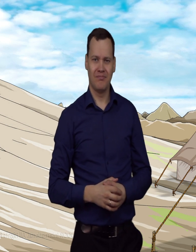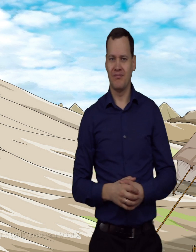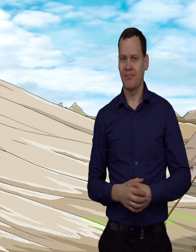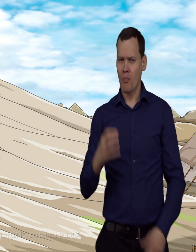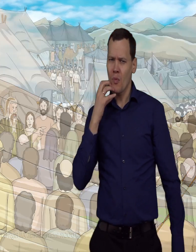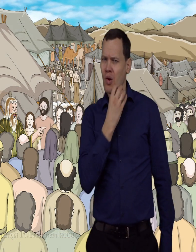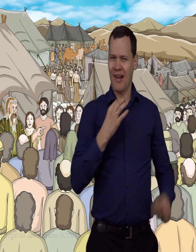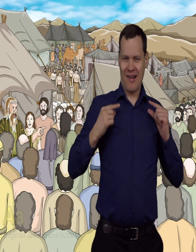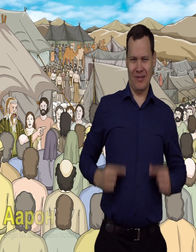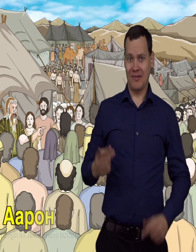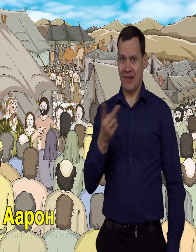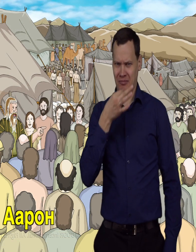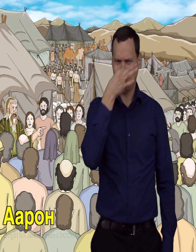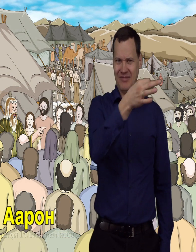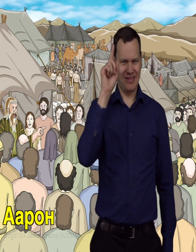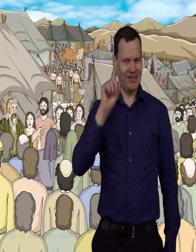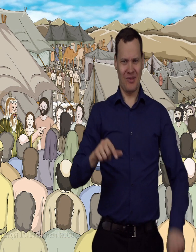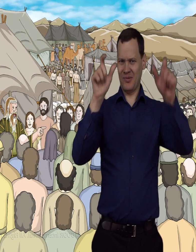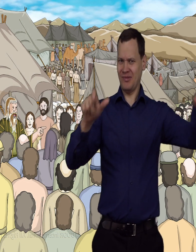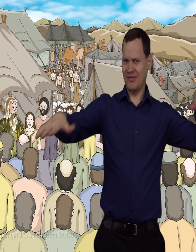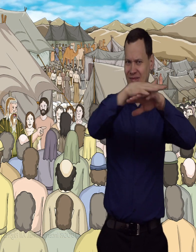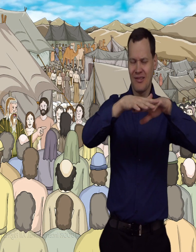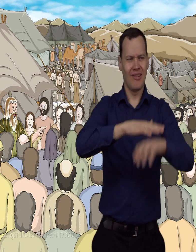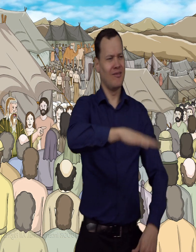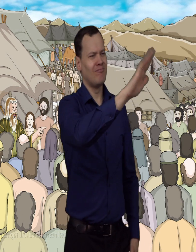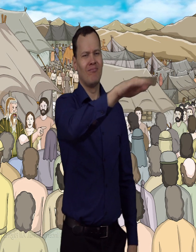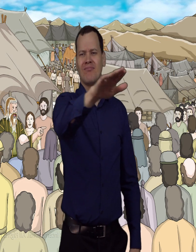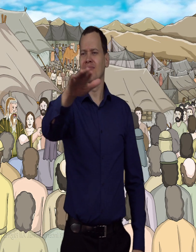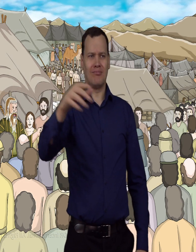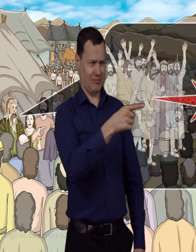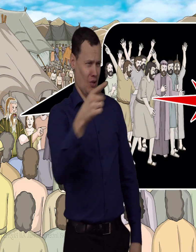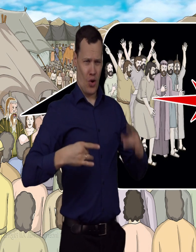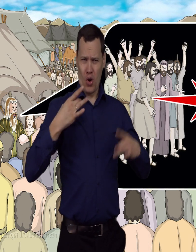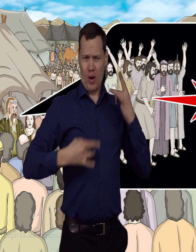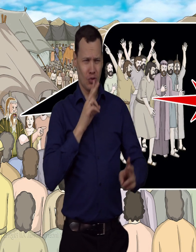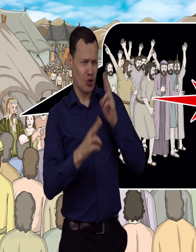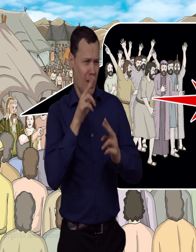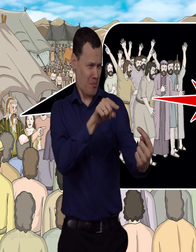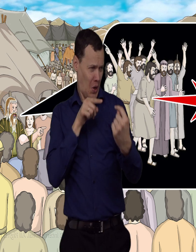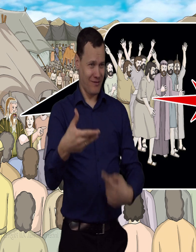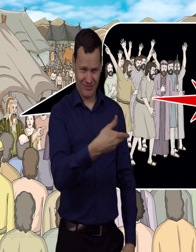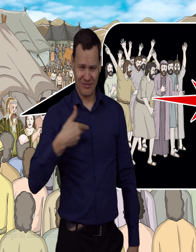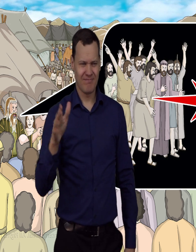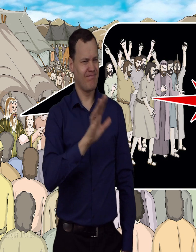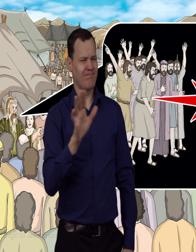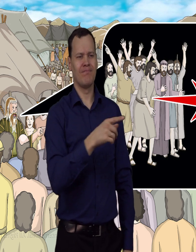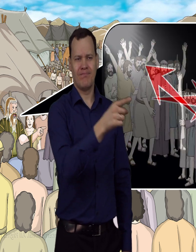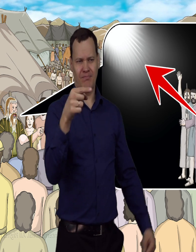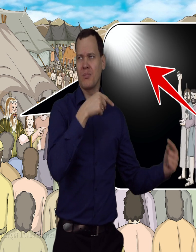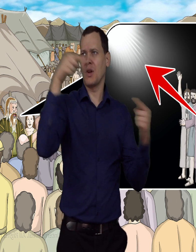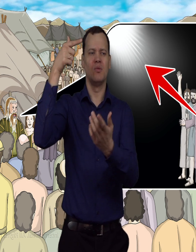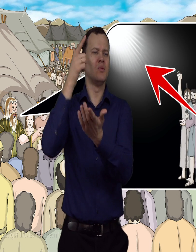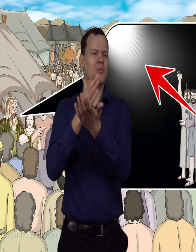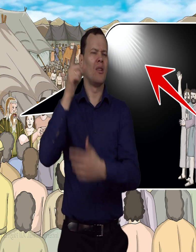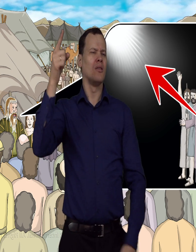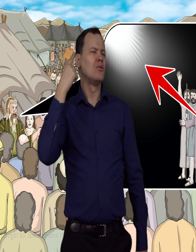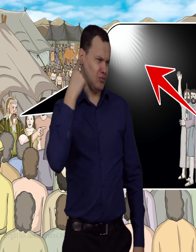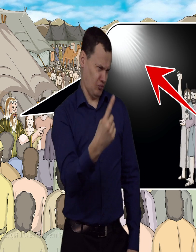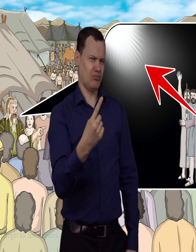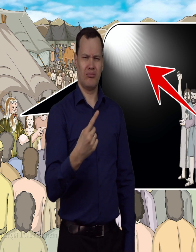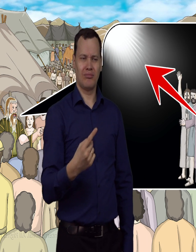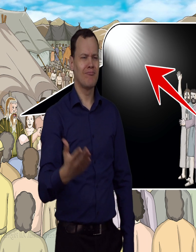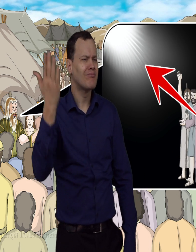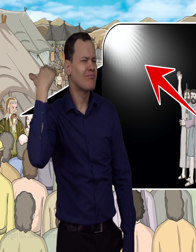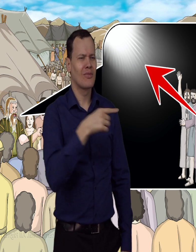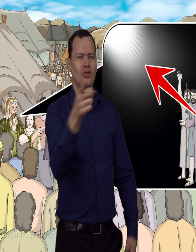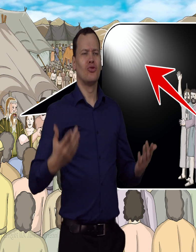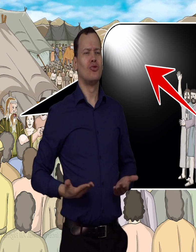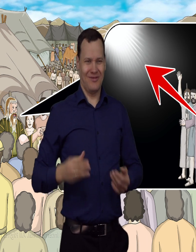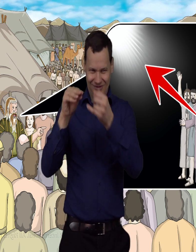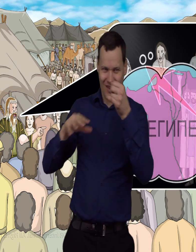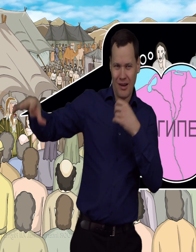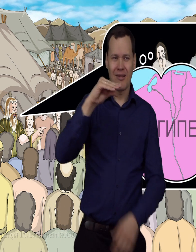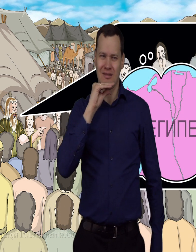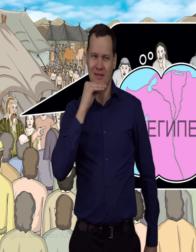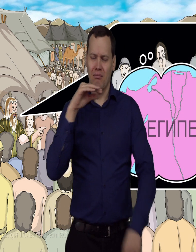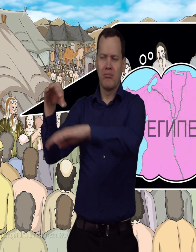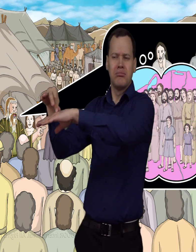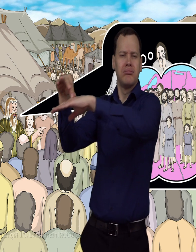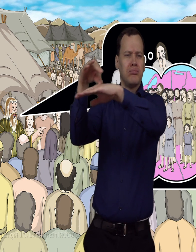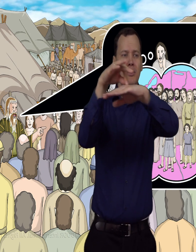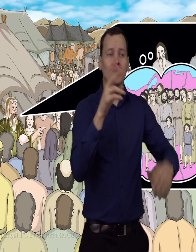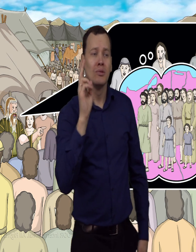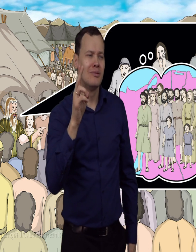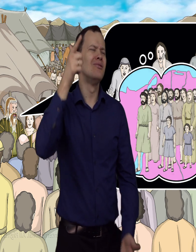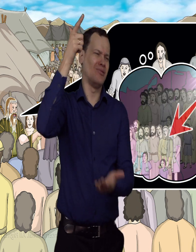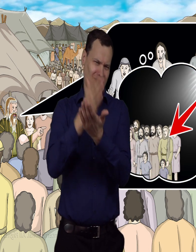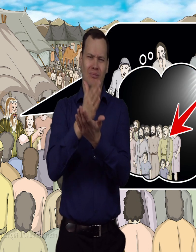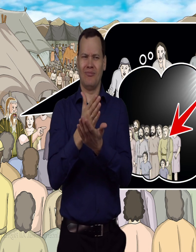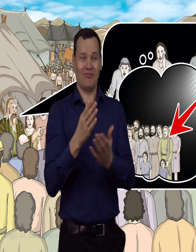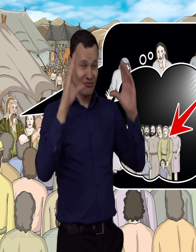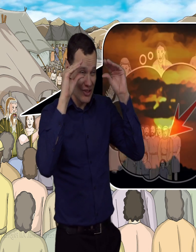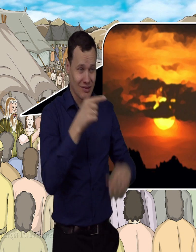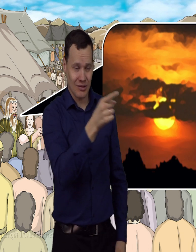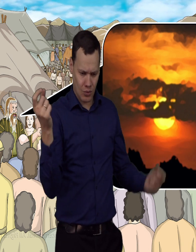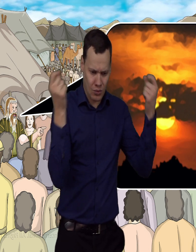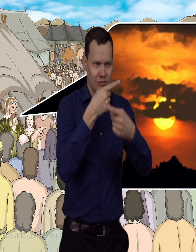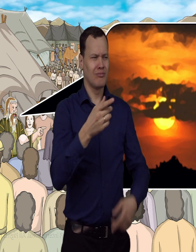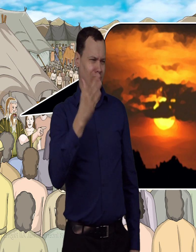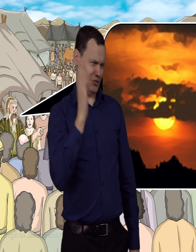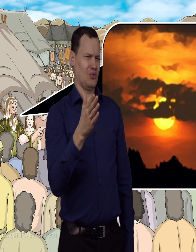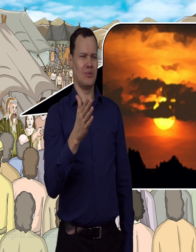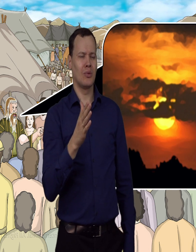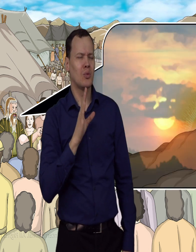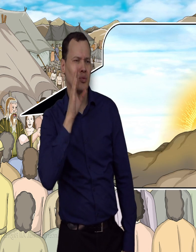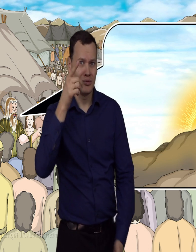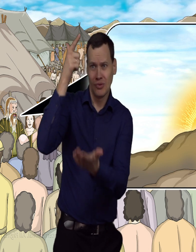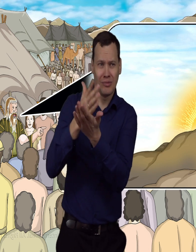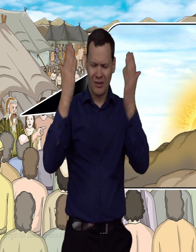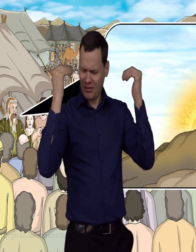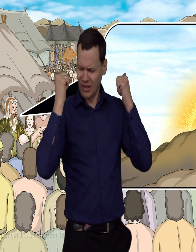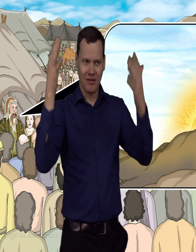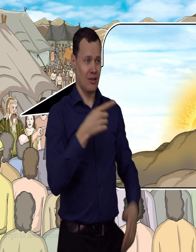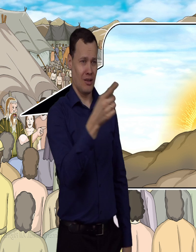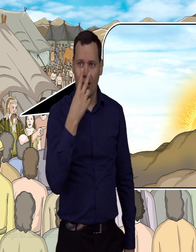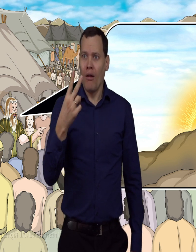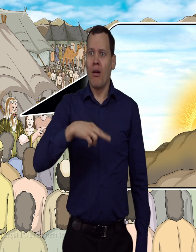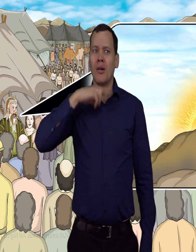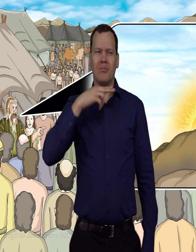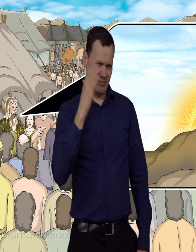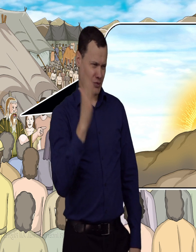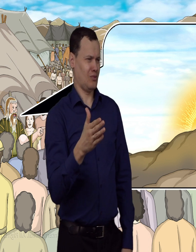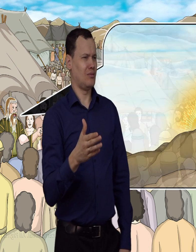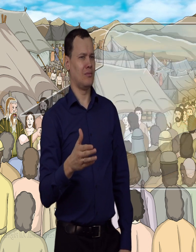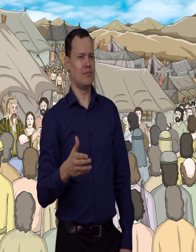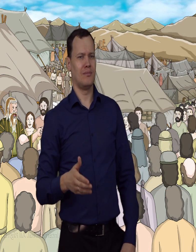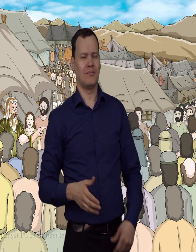So Moses and Aaron said to all the Israelites, “This evening you will know that it was the LORD who brought you out of the land of Egypt, and in the morning you will see the LORD’s glory, because He has heard your grumbling against Him.